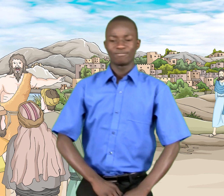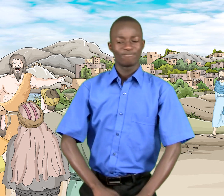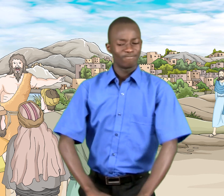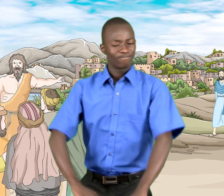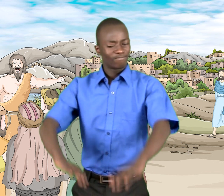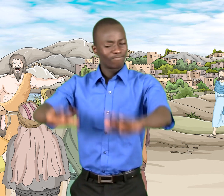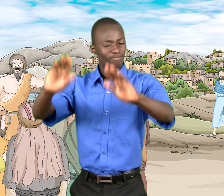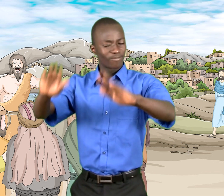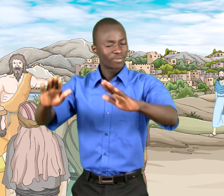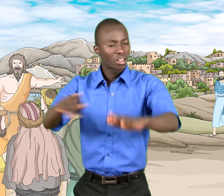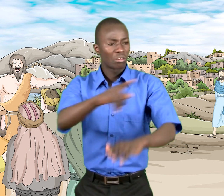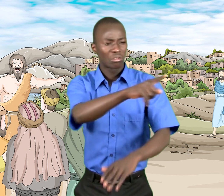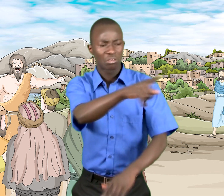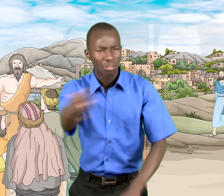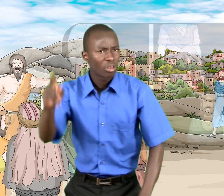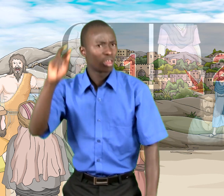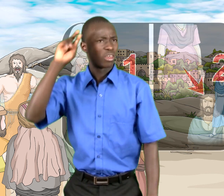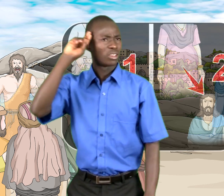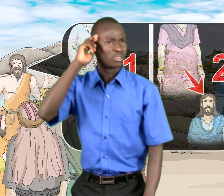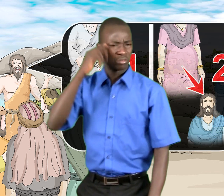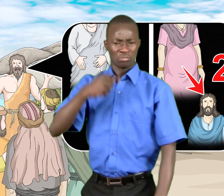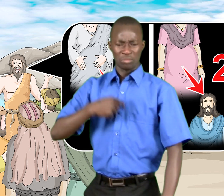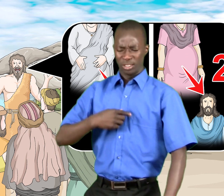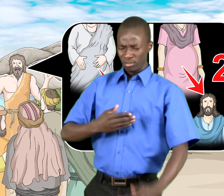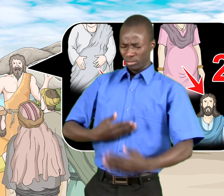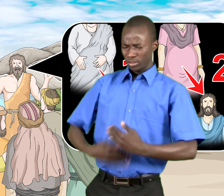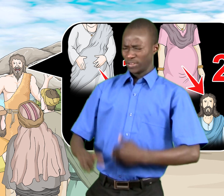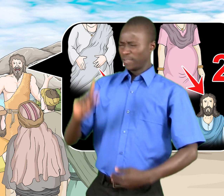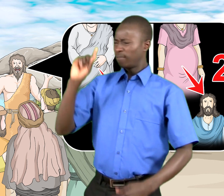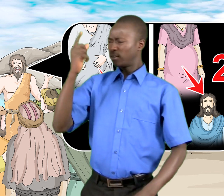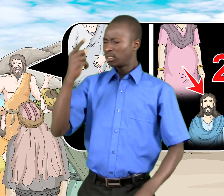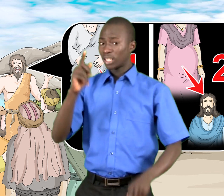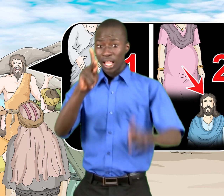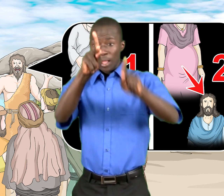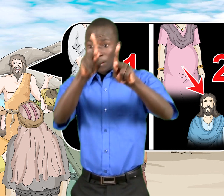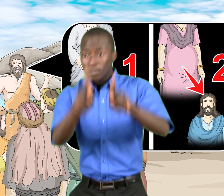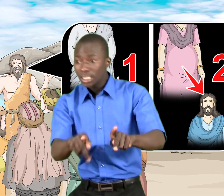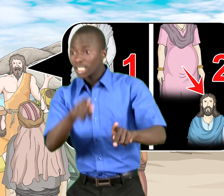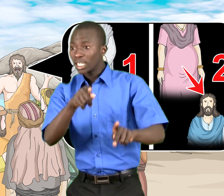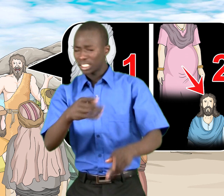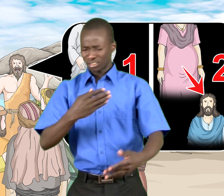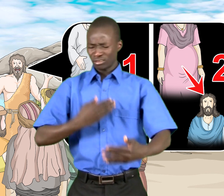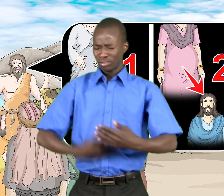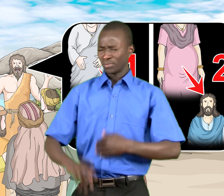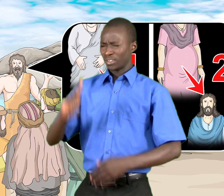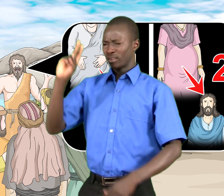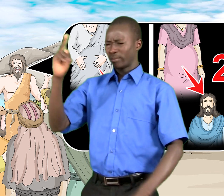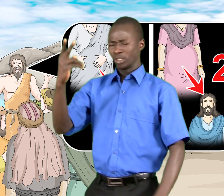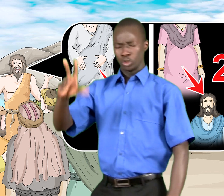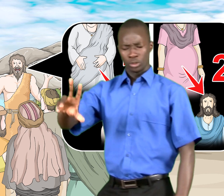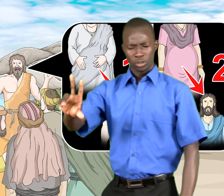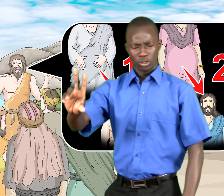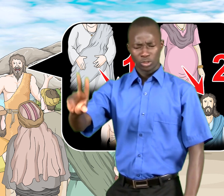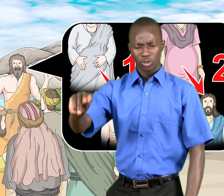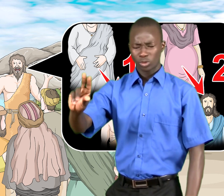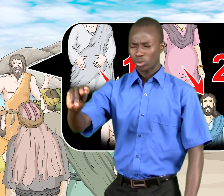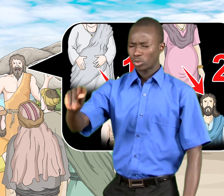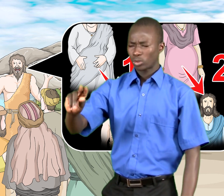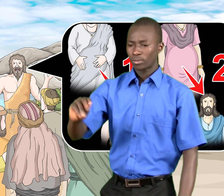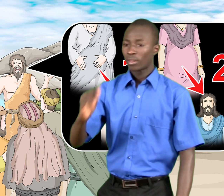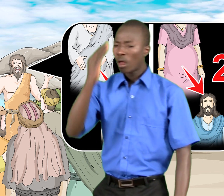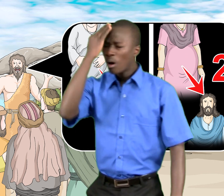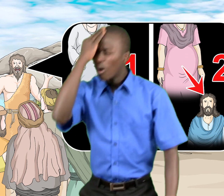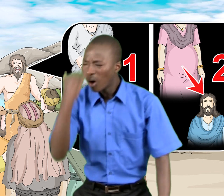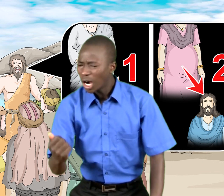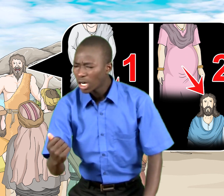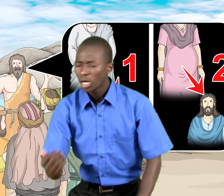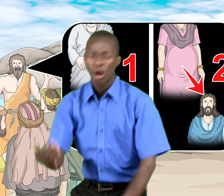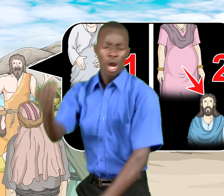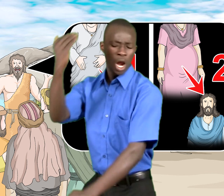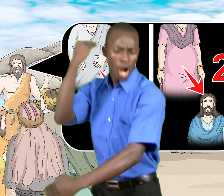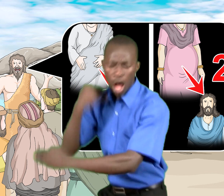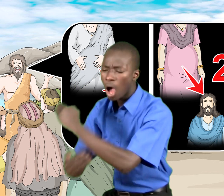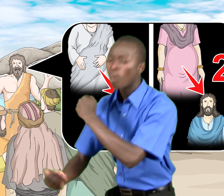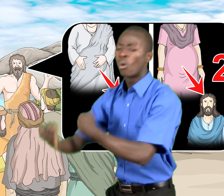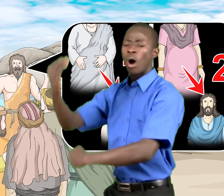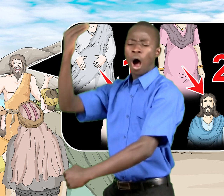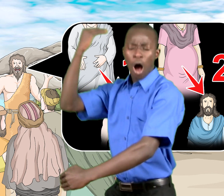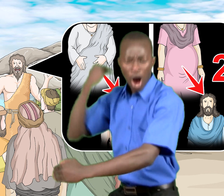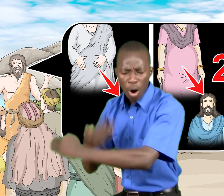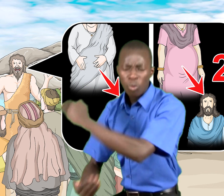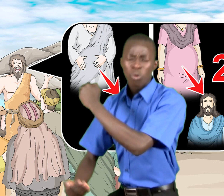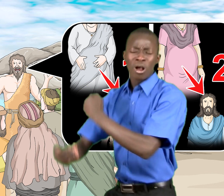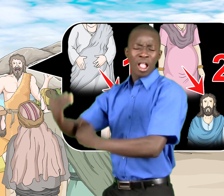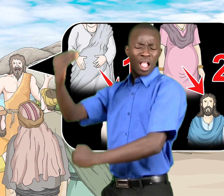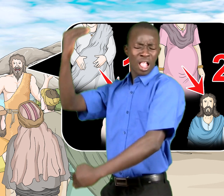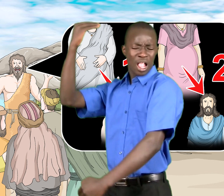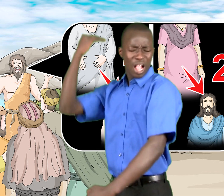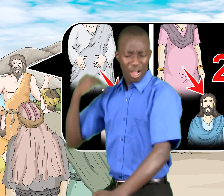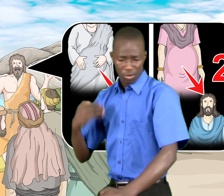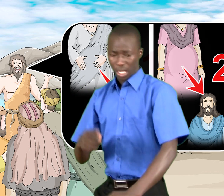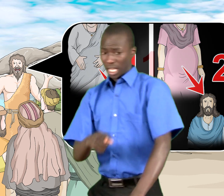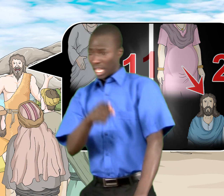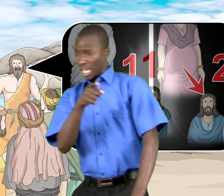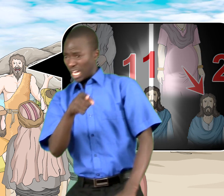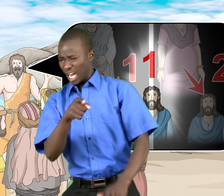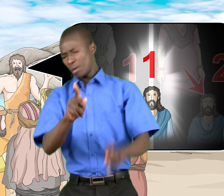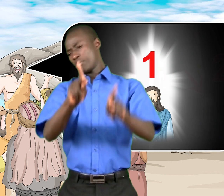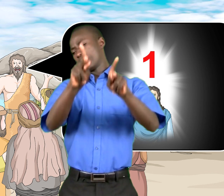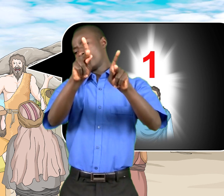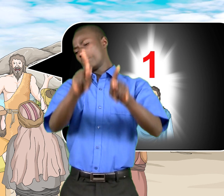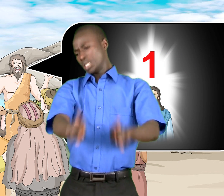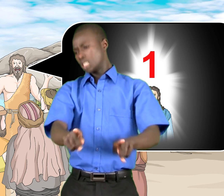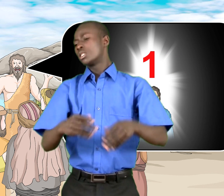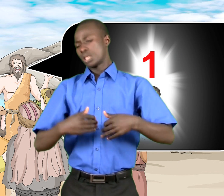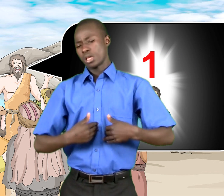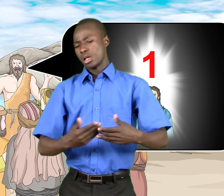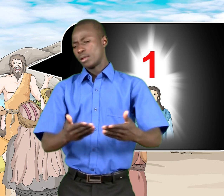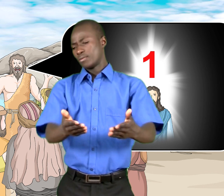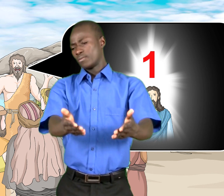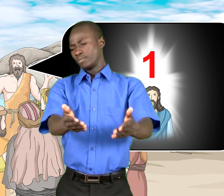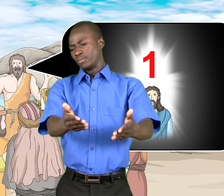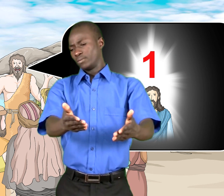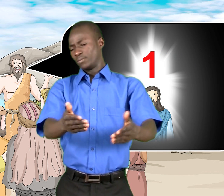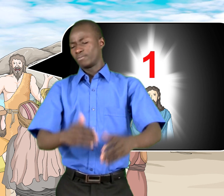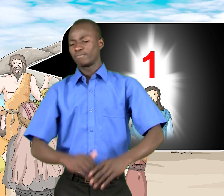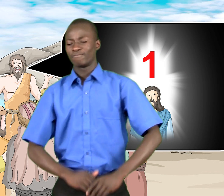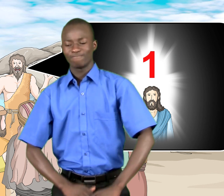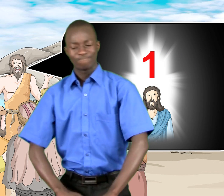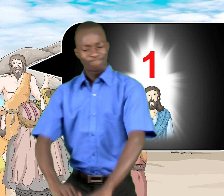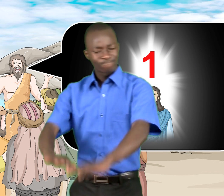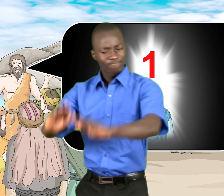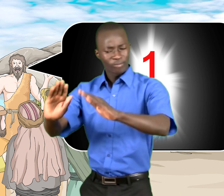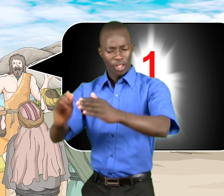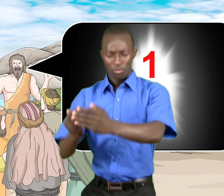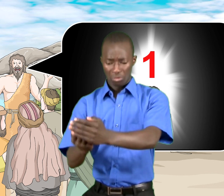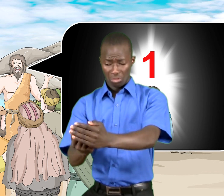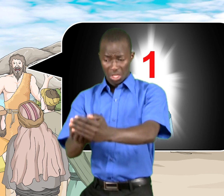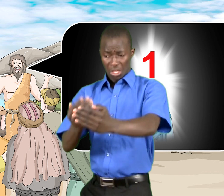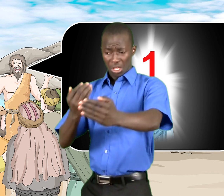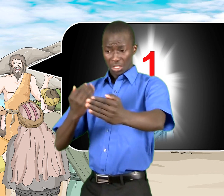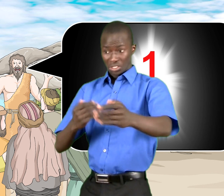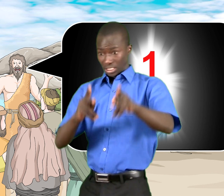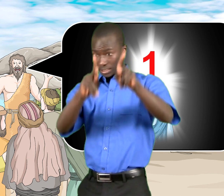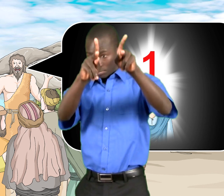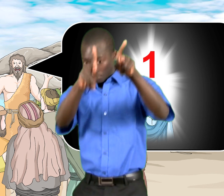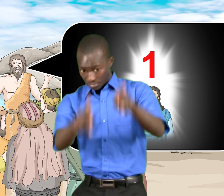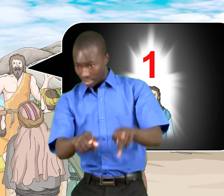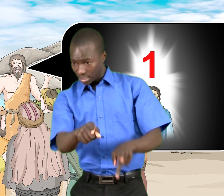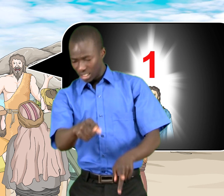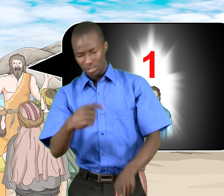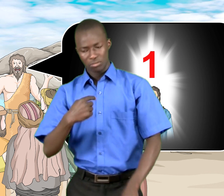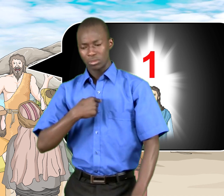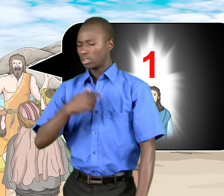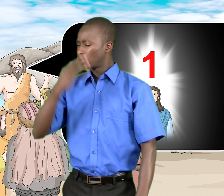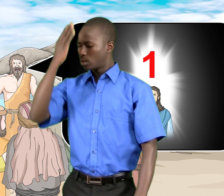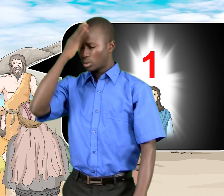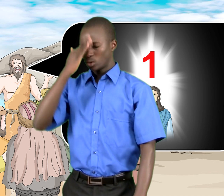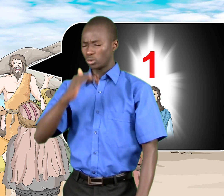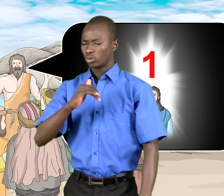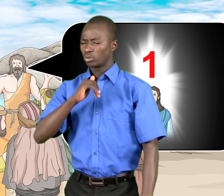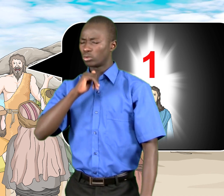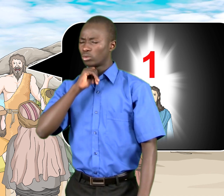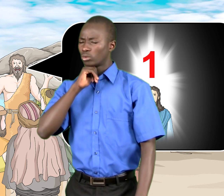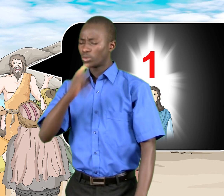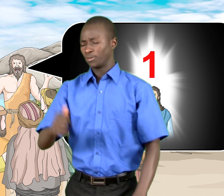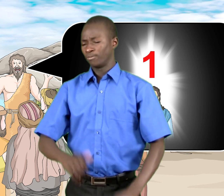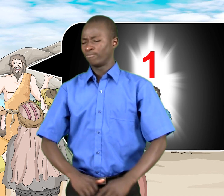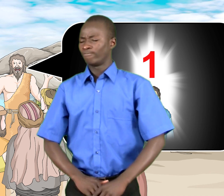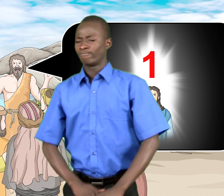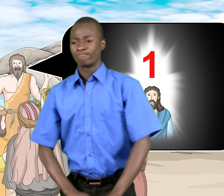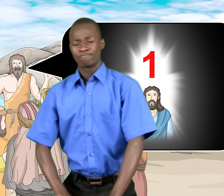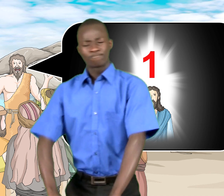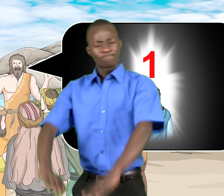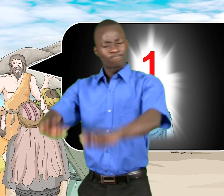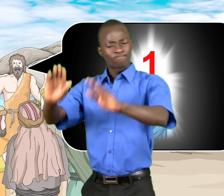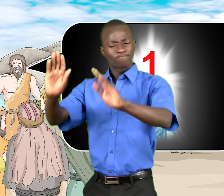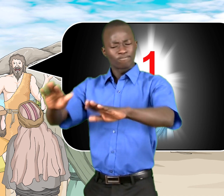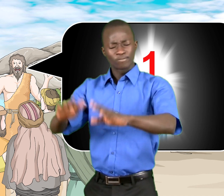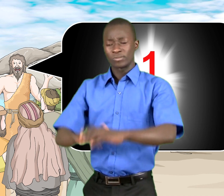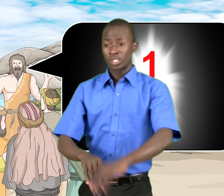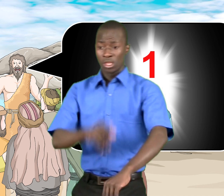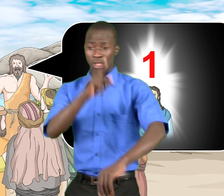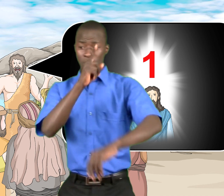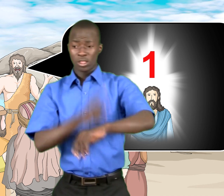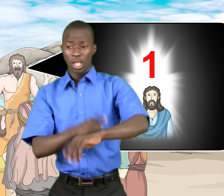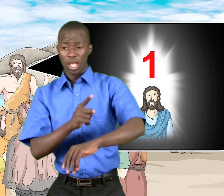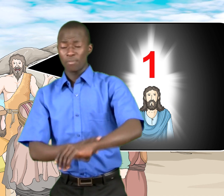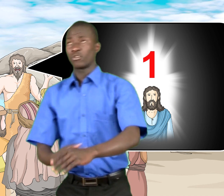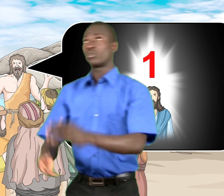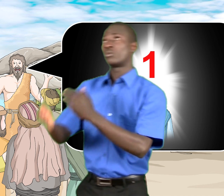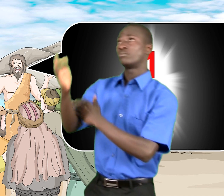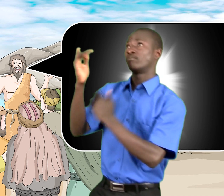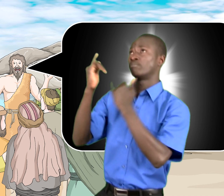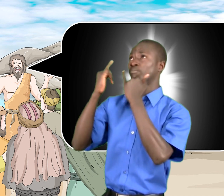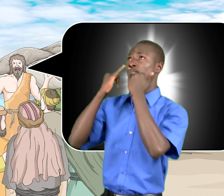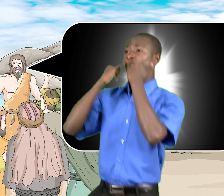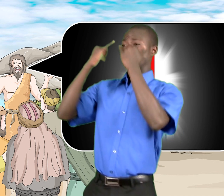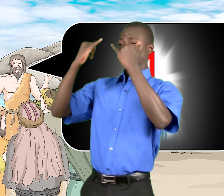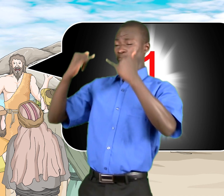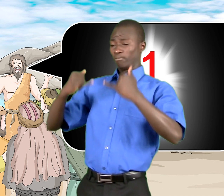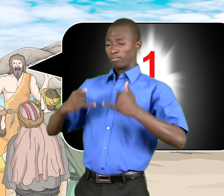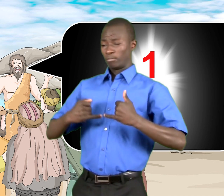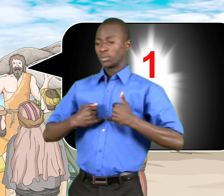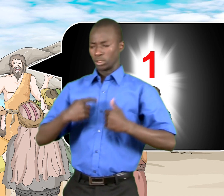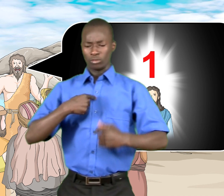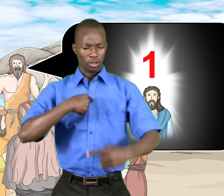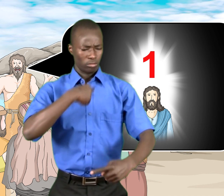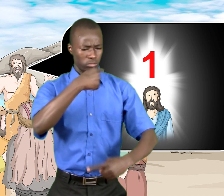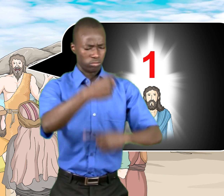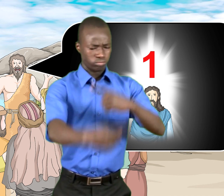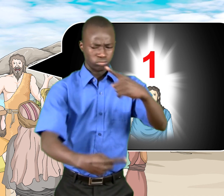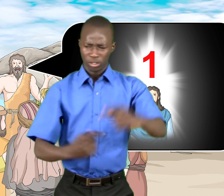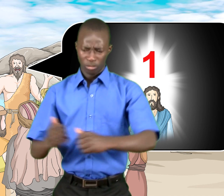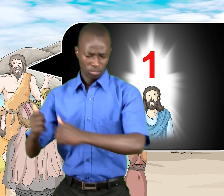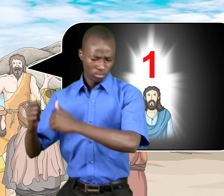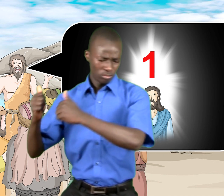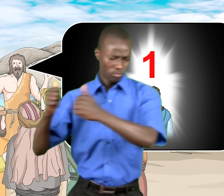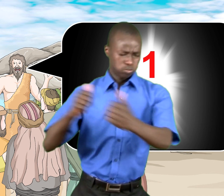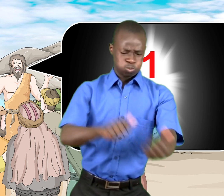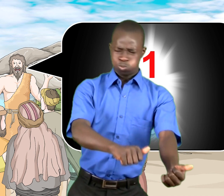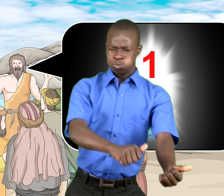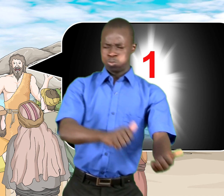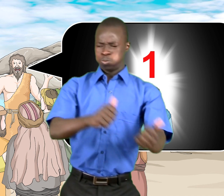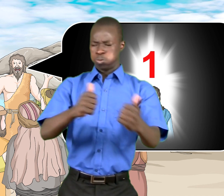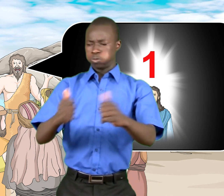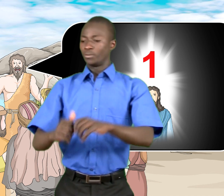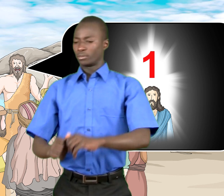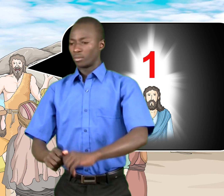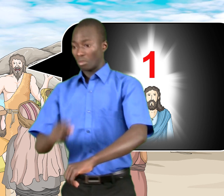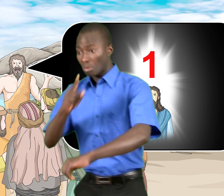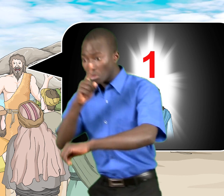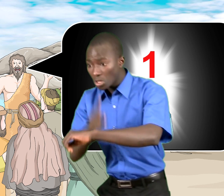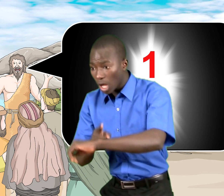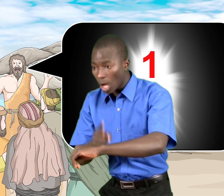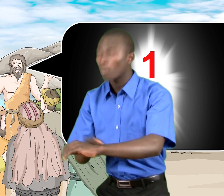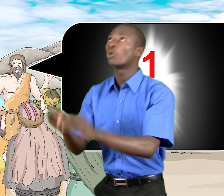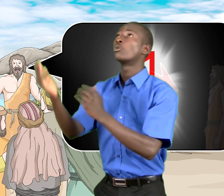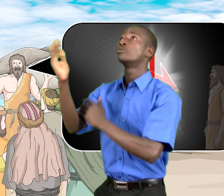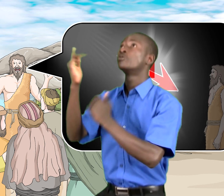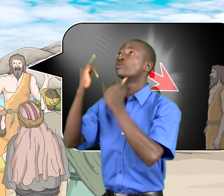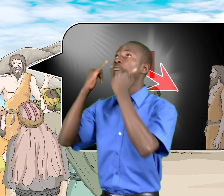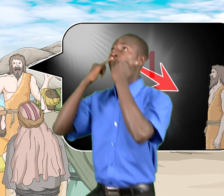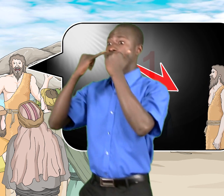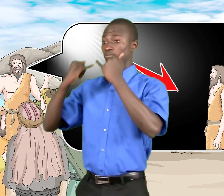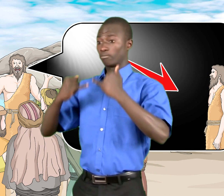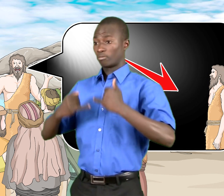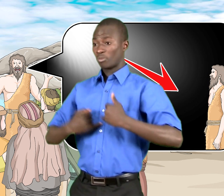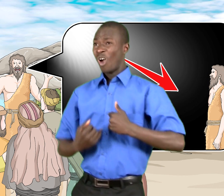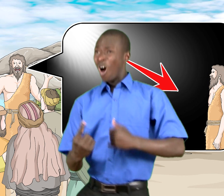This is He of whom I said, ‘A man who comes after me has surpassed me because He was before me.’